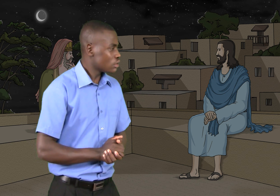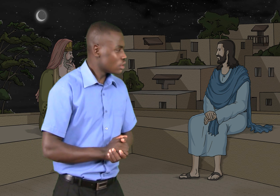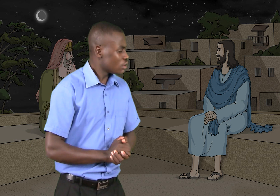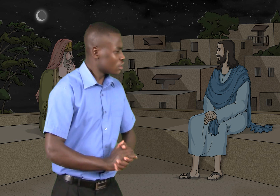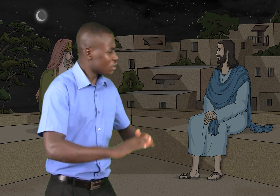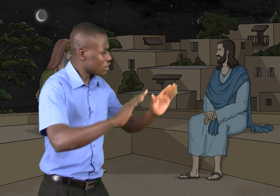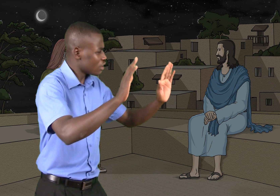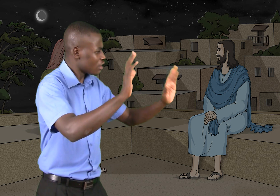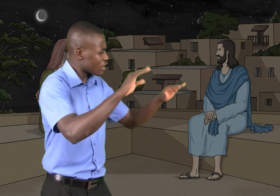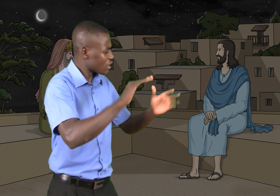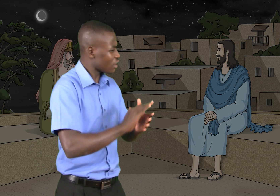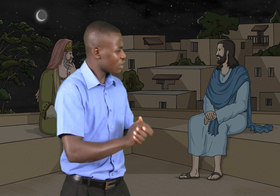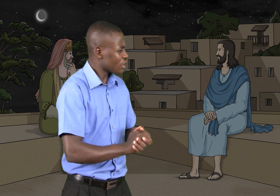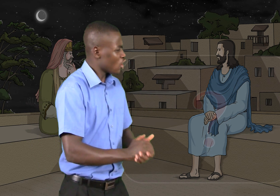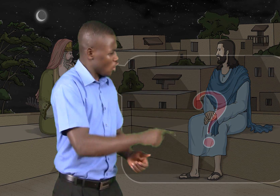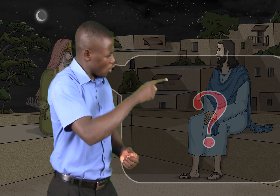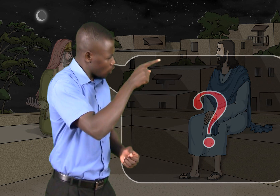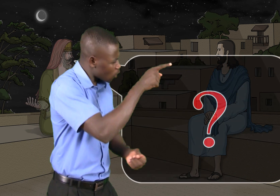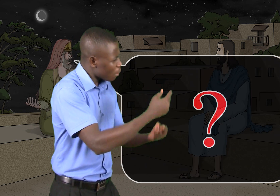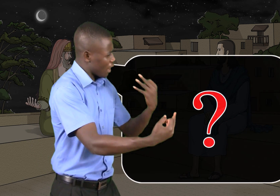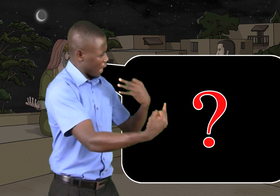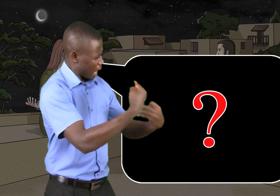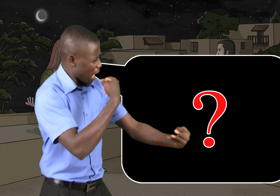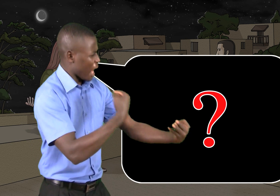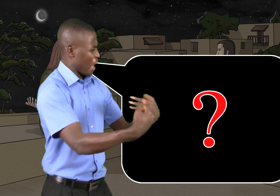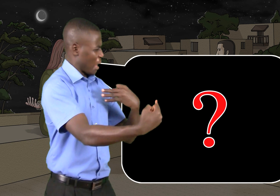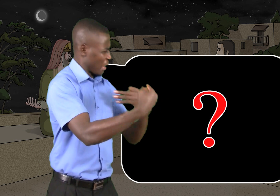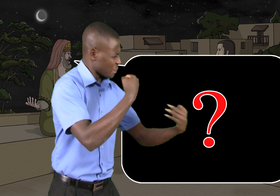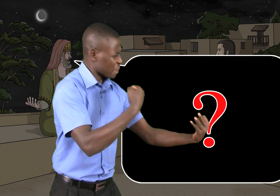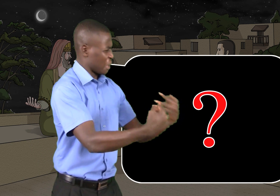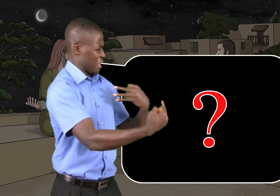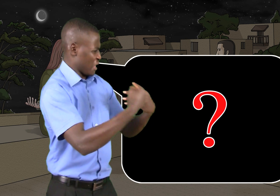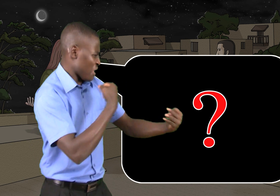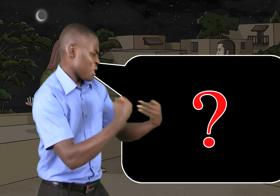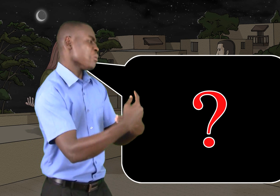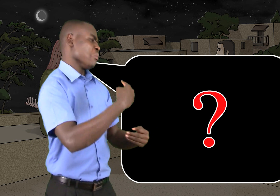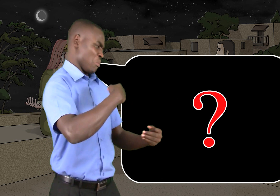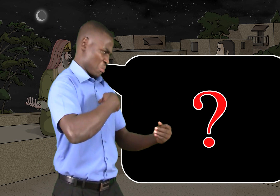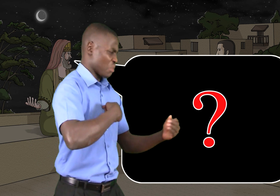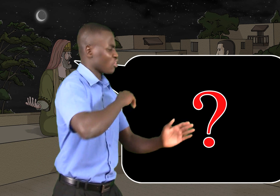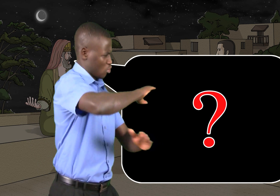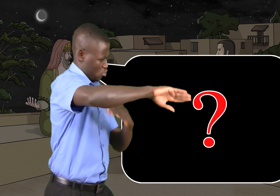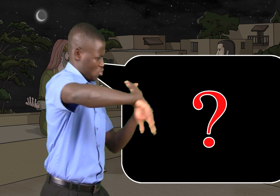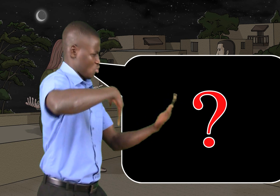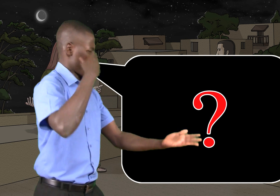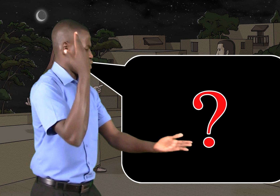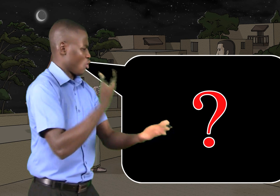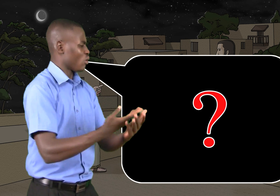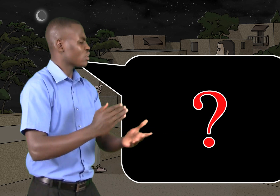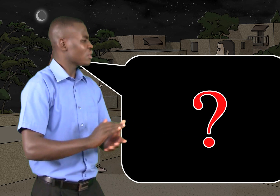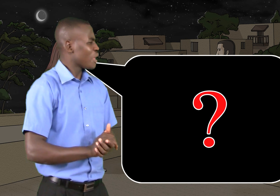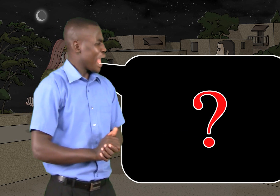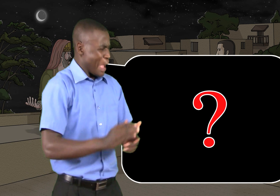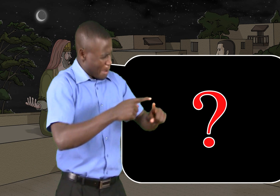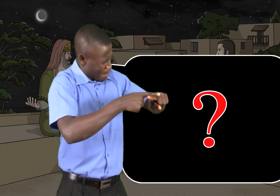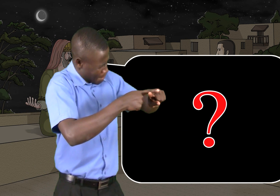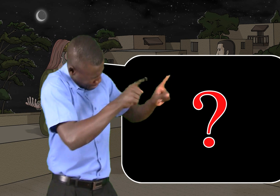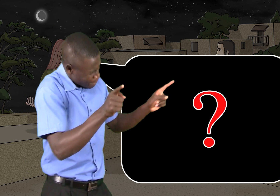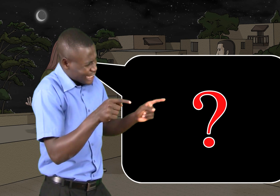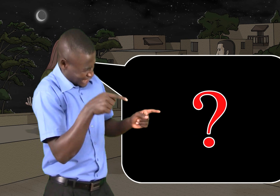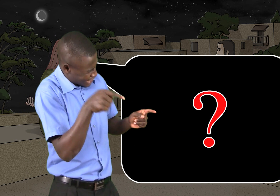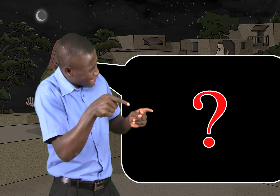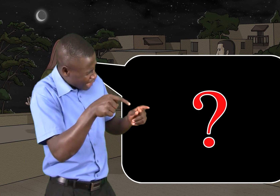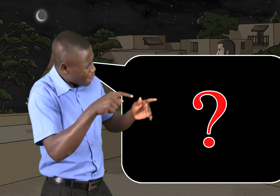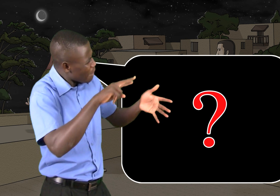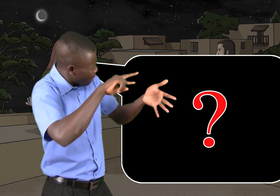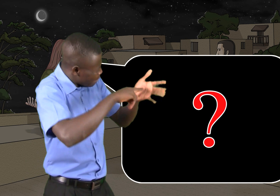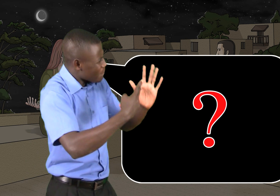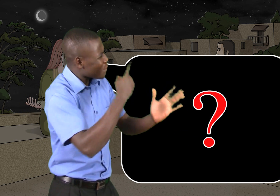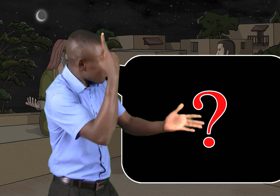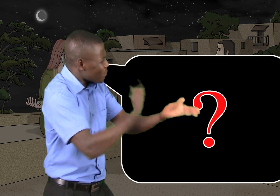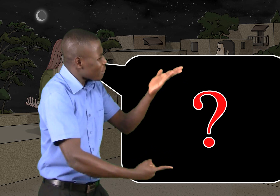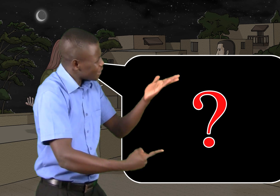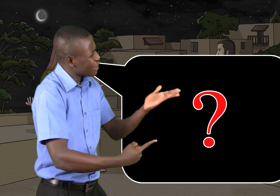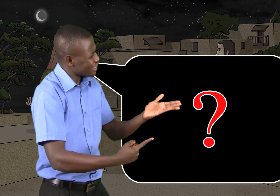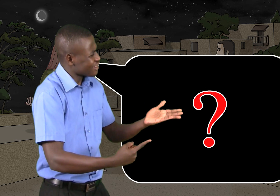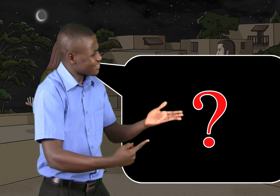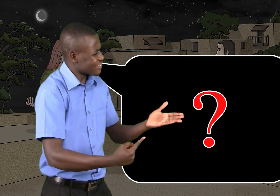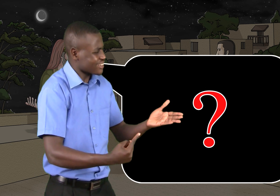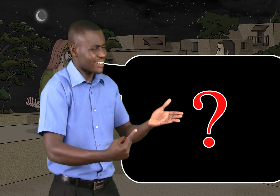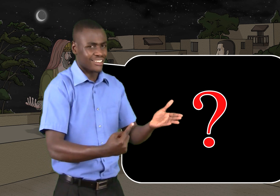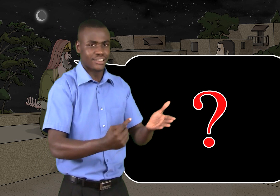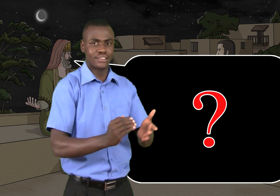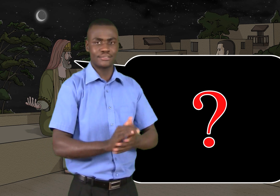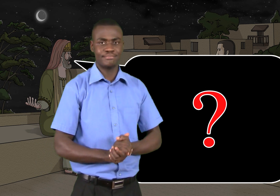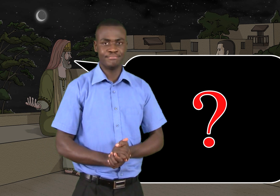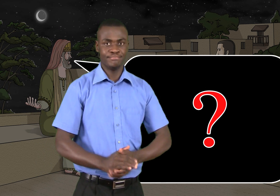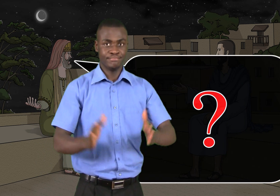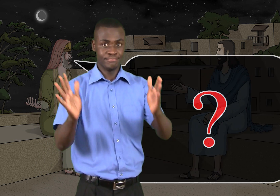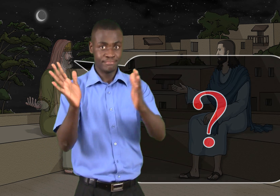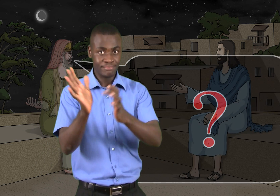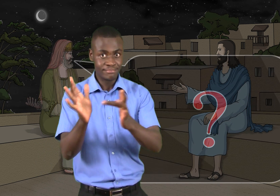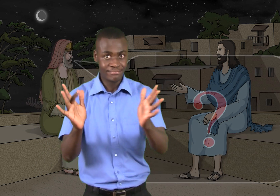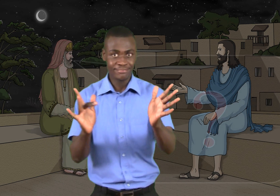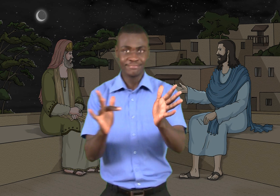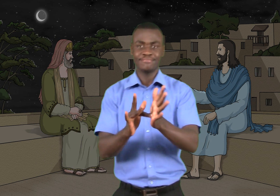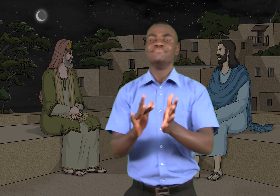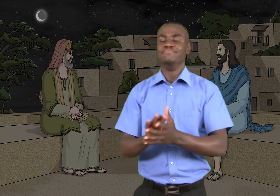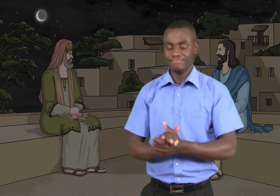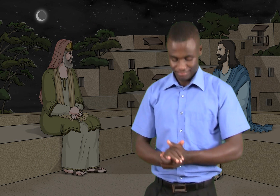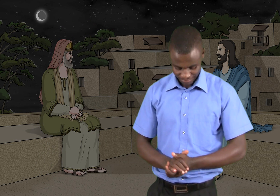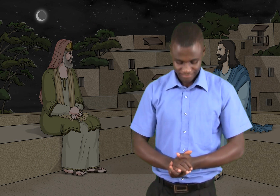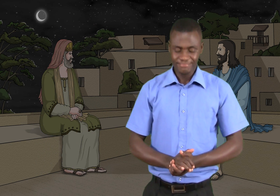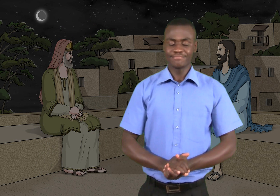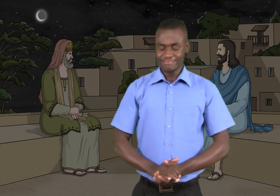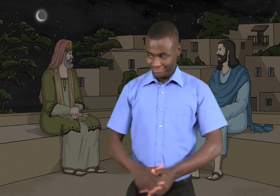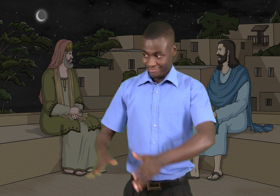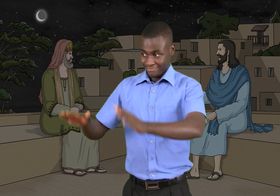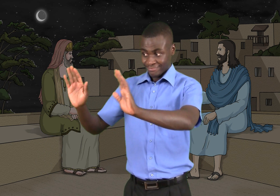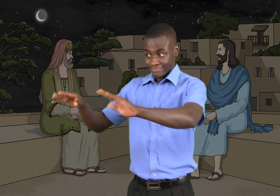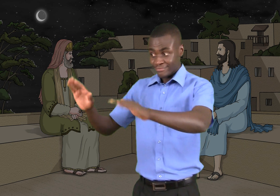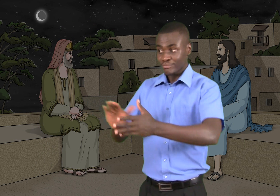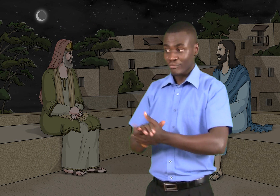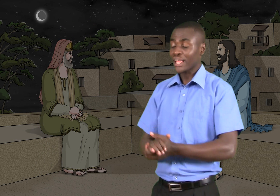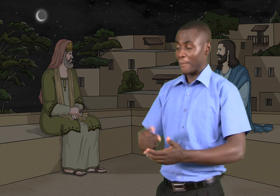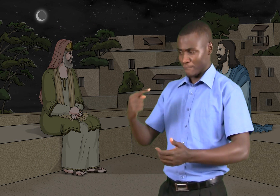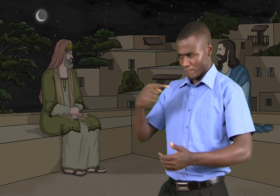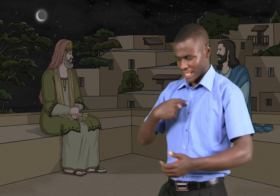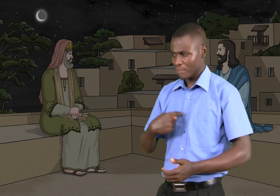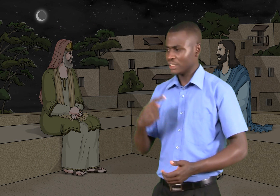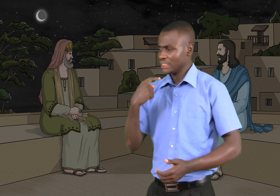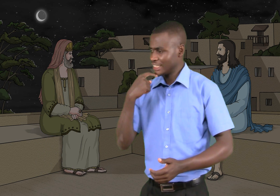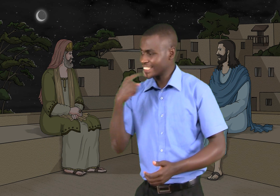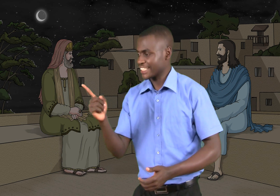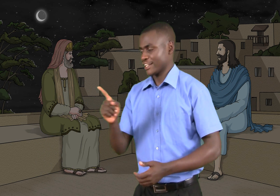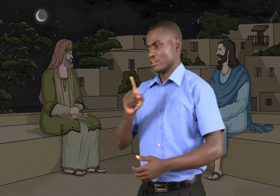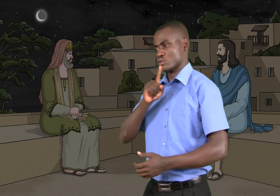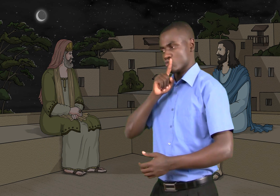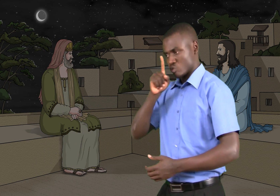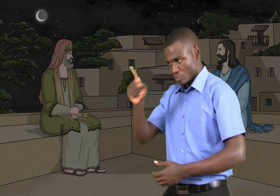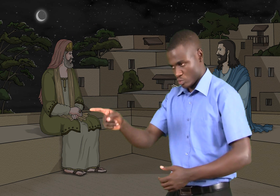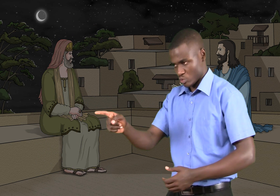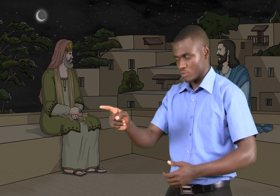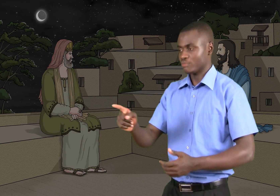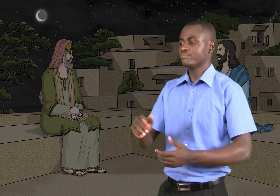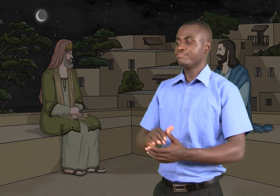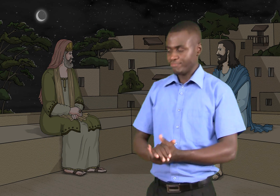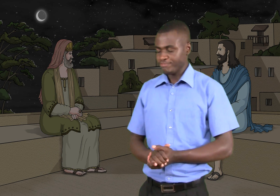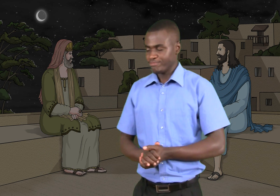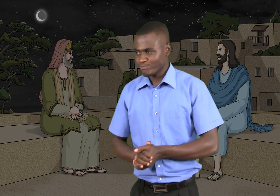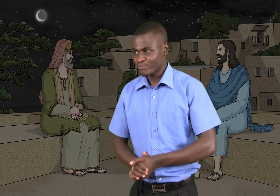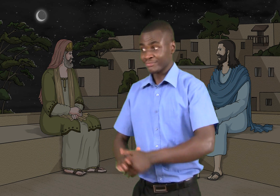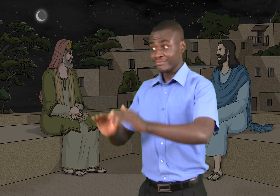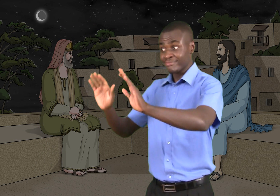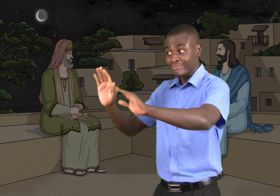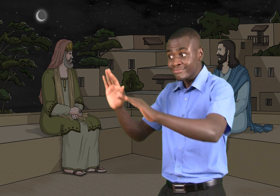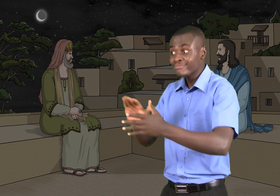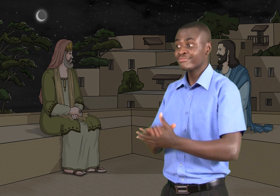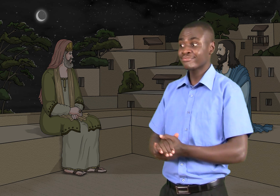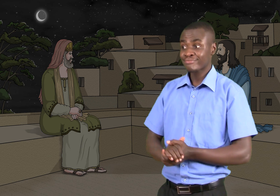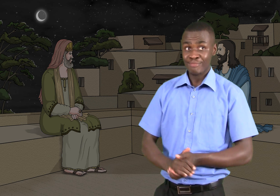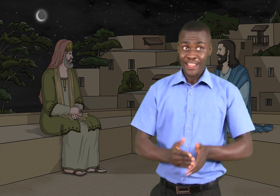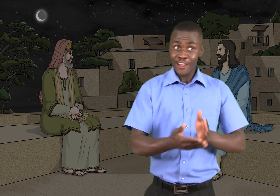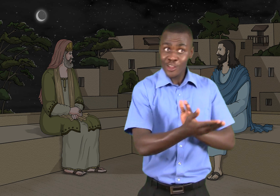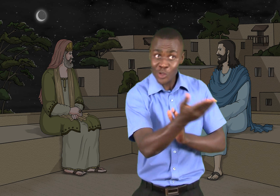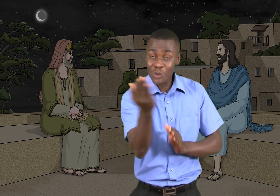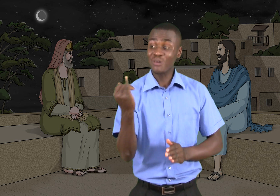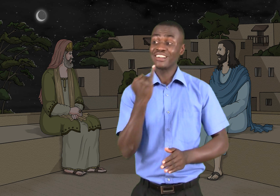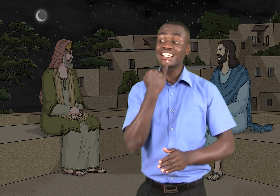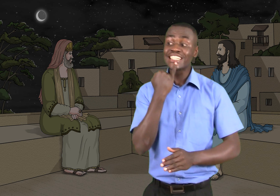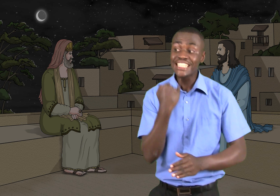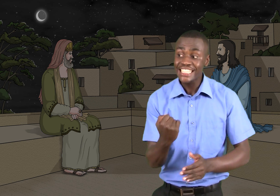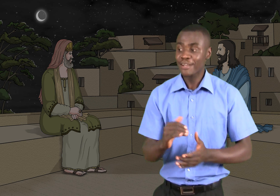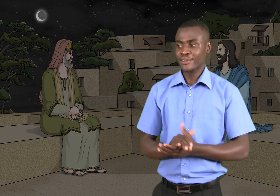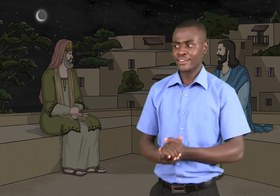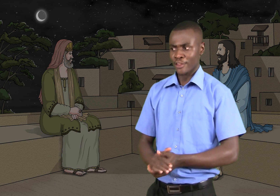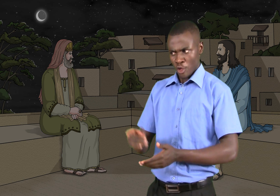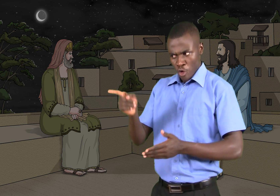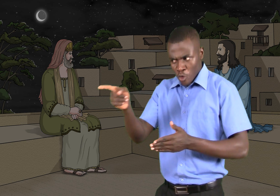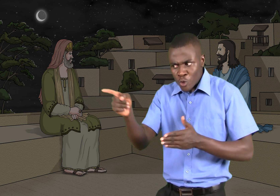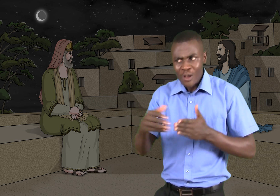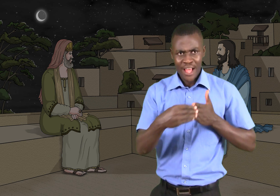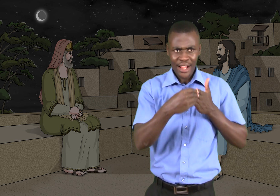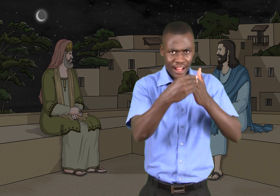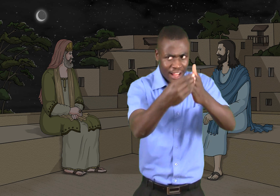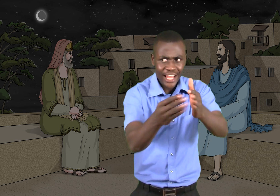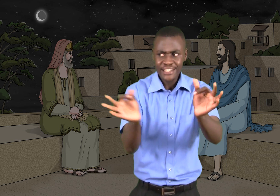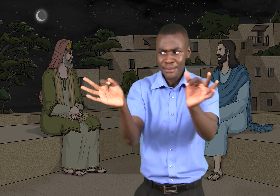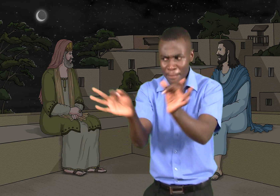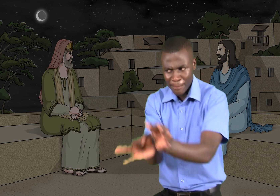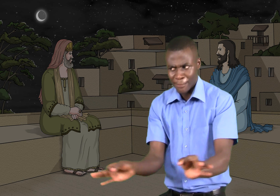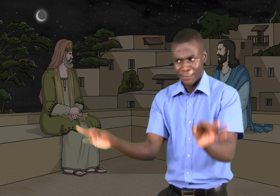“How can this be?” Nicodemus asked. “You are Israel’s teacher,” said Jesus, “and you do not understand these things? Truly, truly, I tell you, we speak of what we know, and we testify to what we have seen, and yet you people do not accept our testimony.